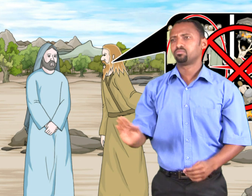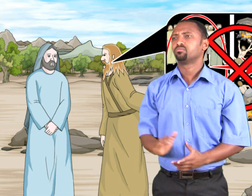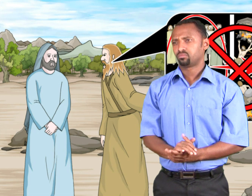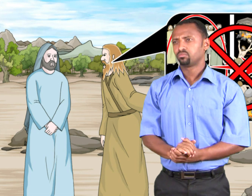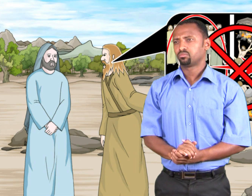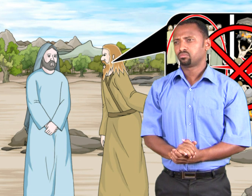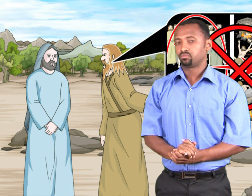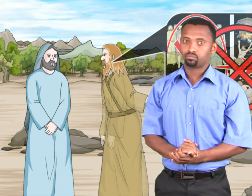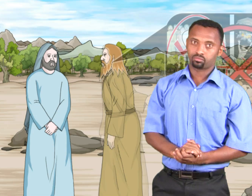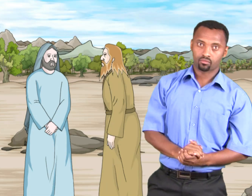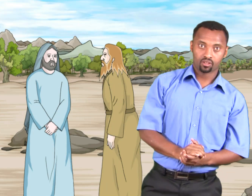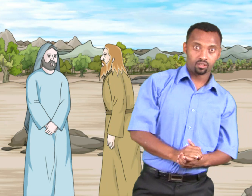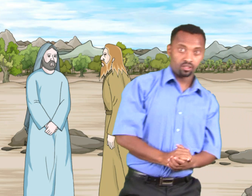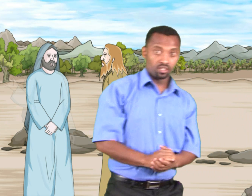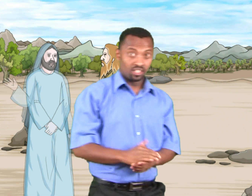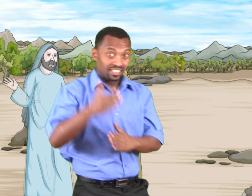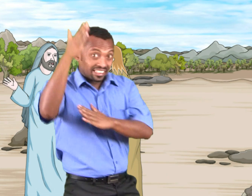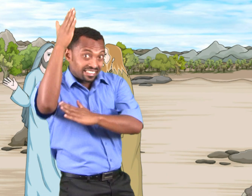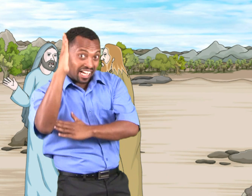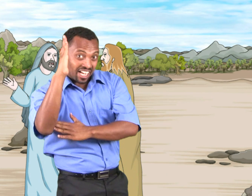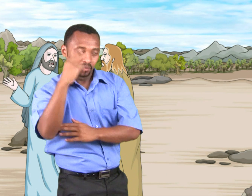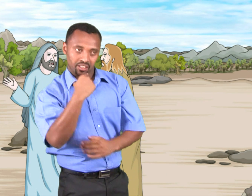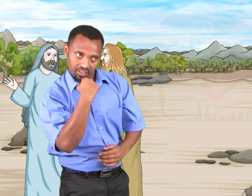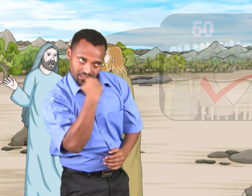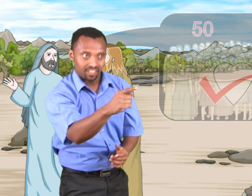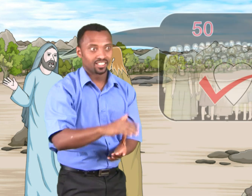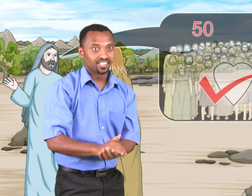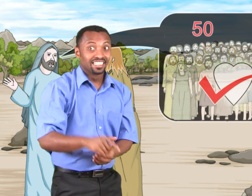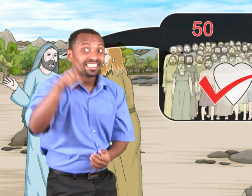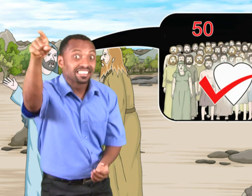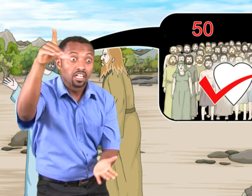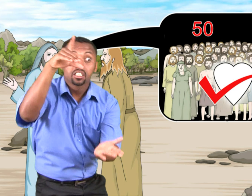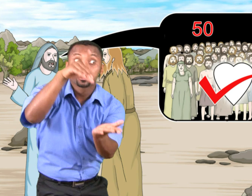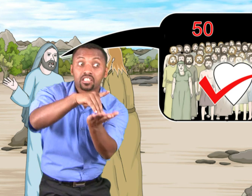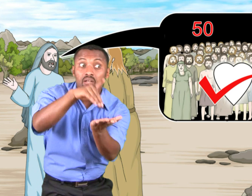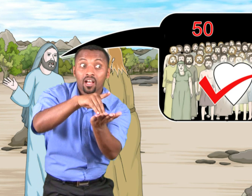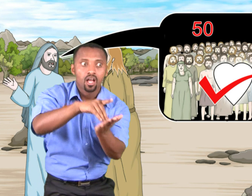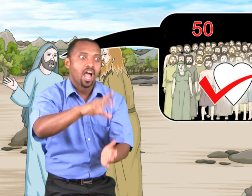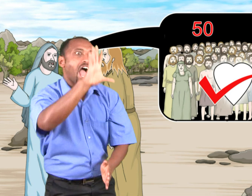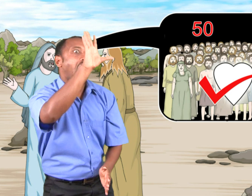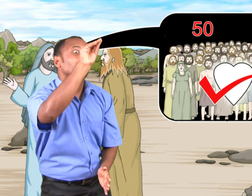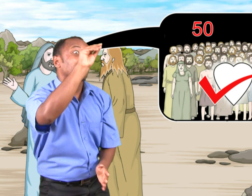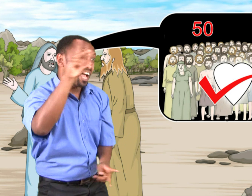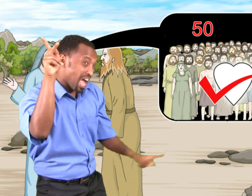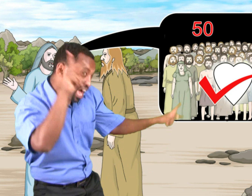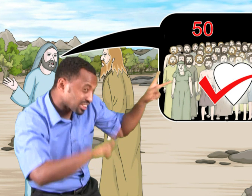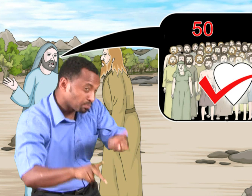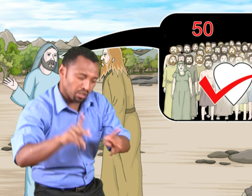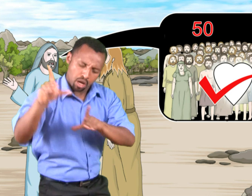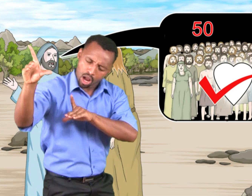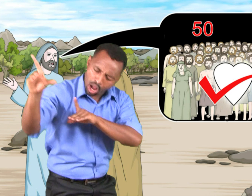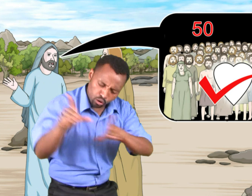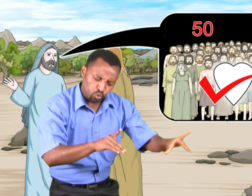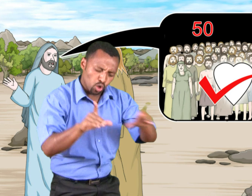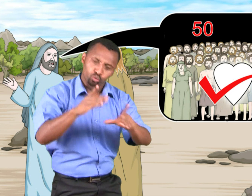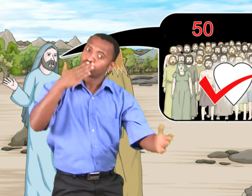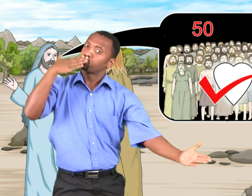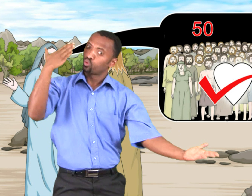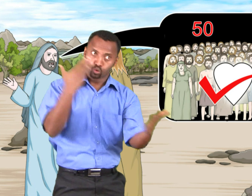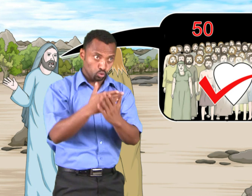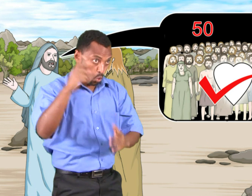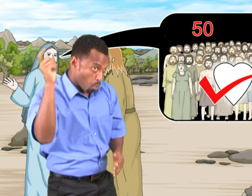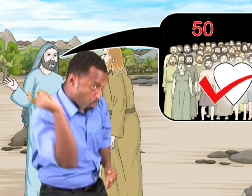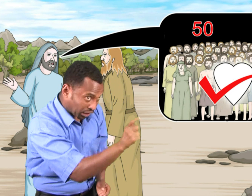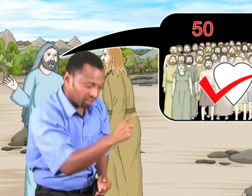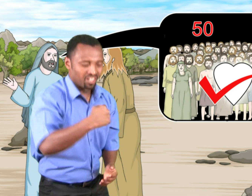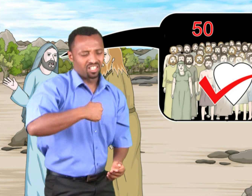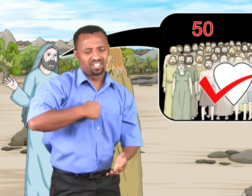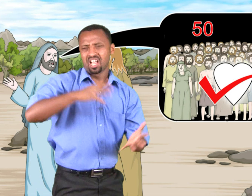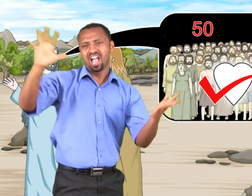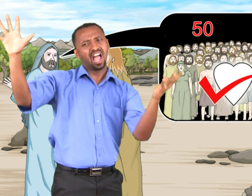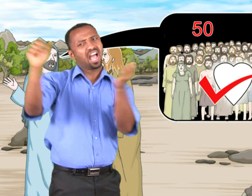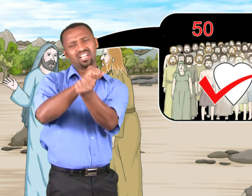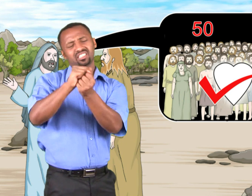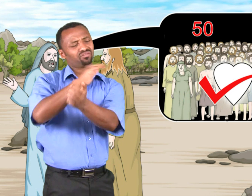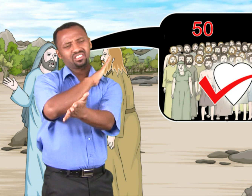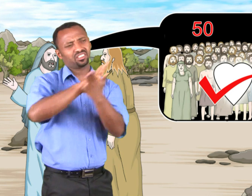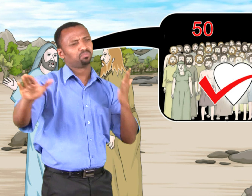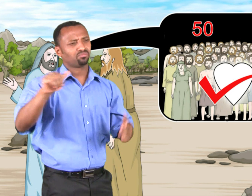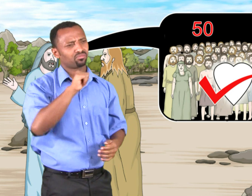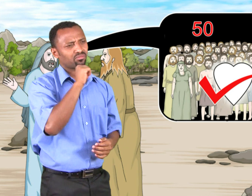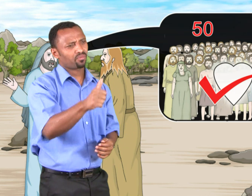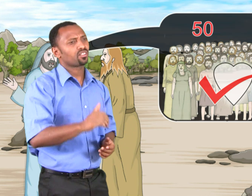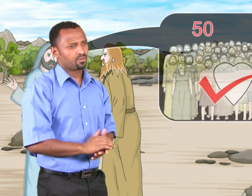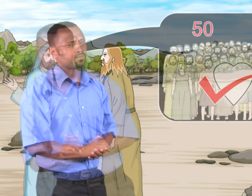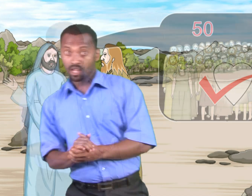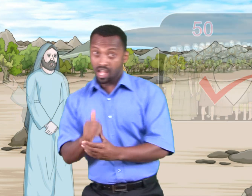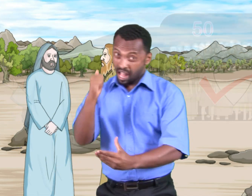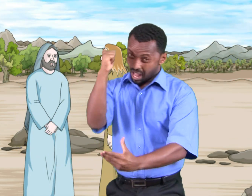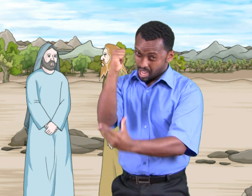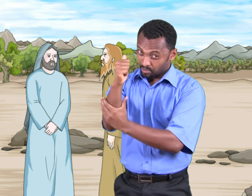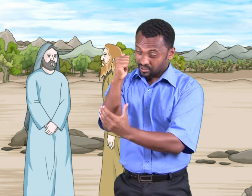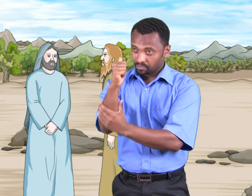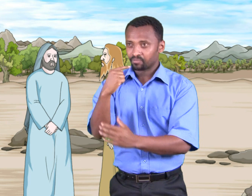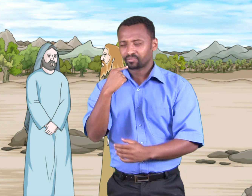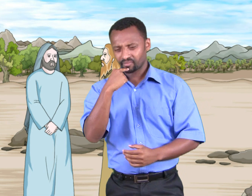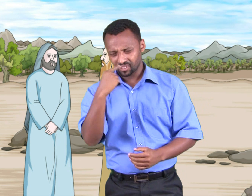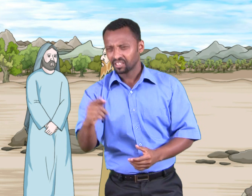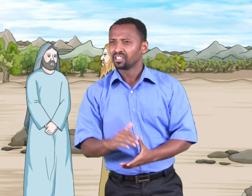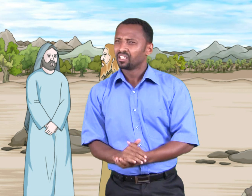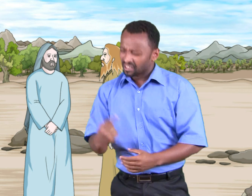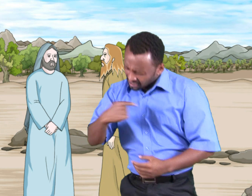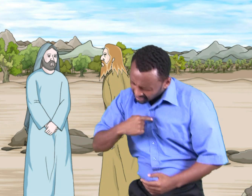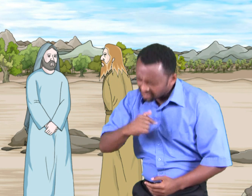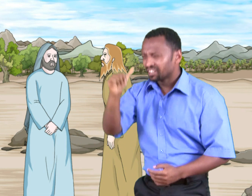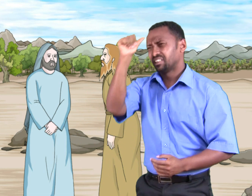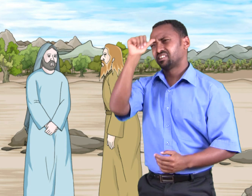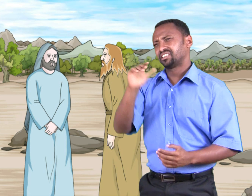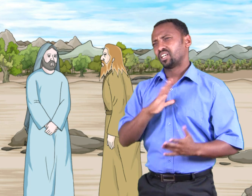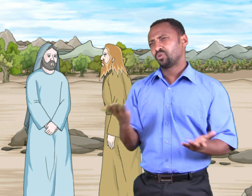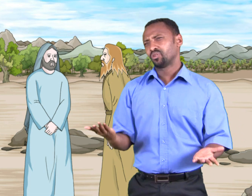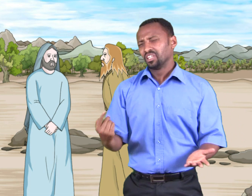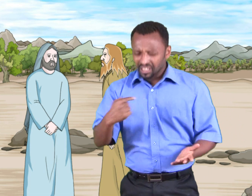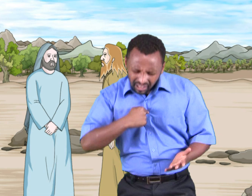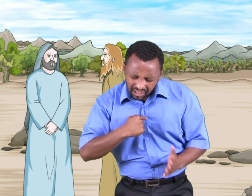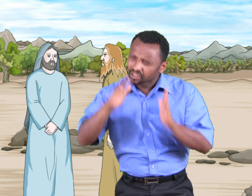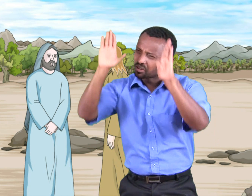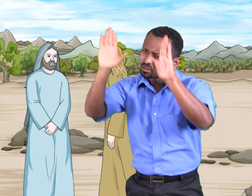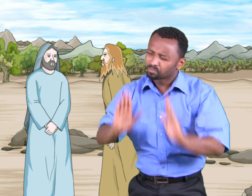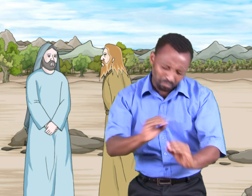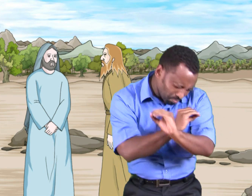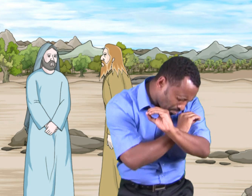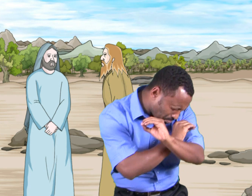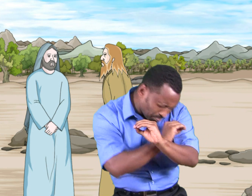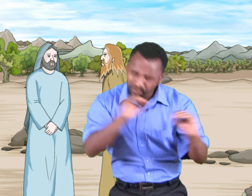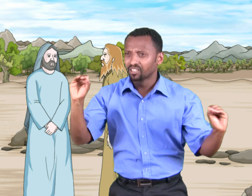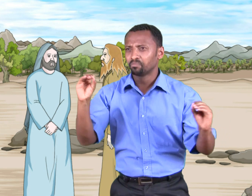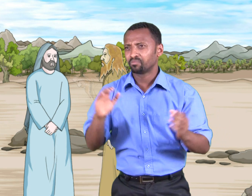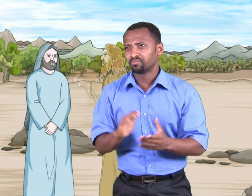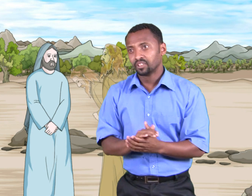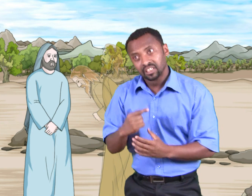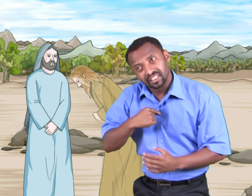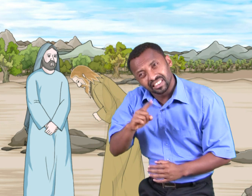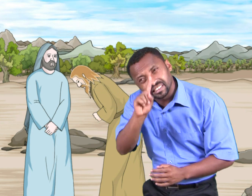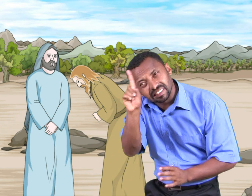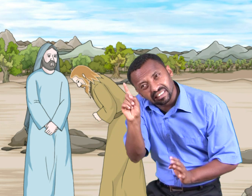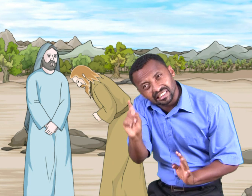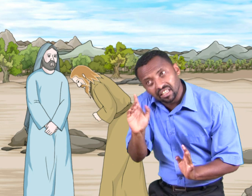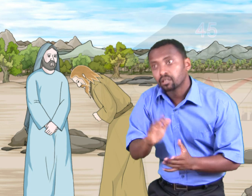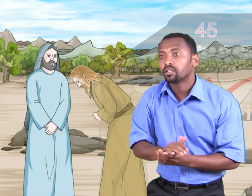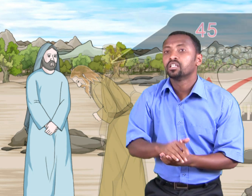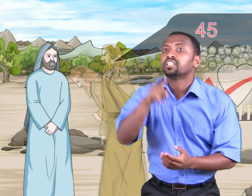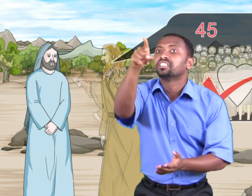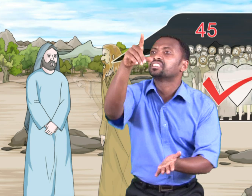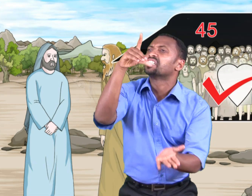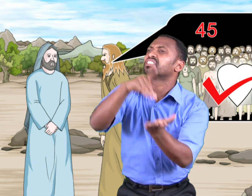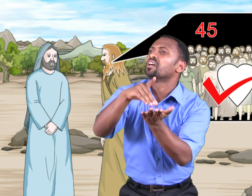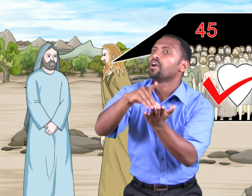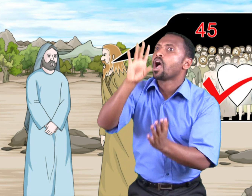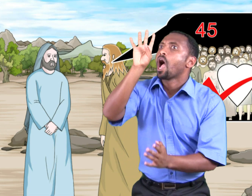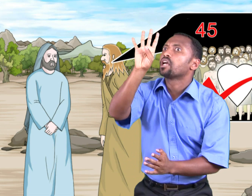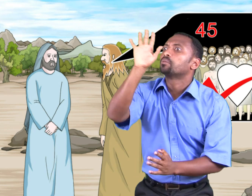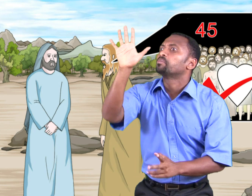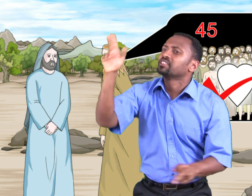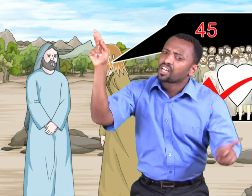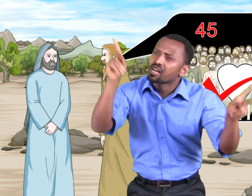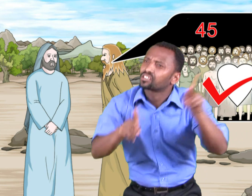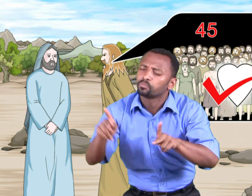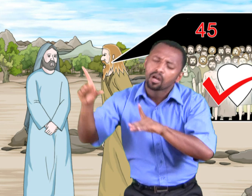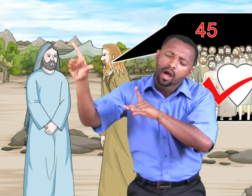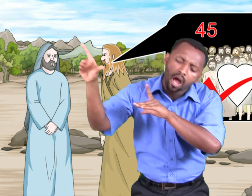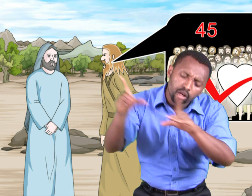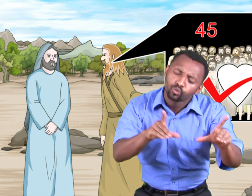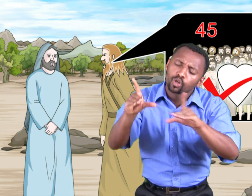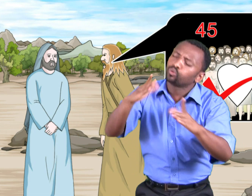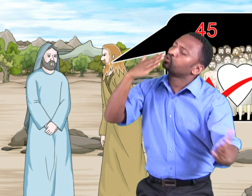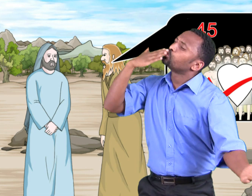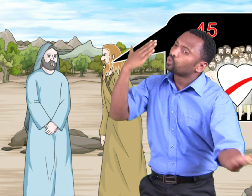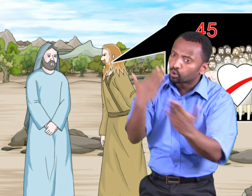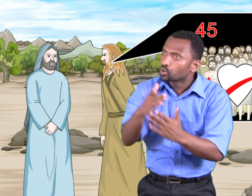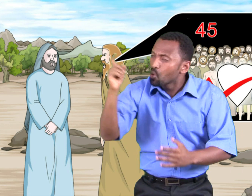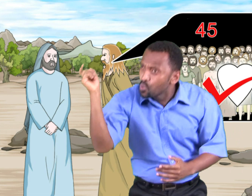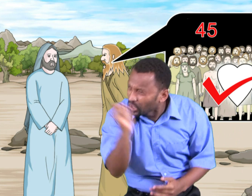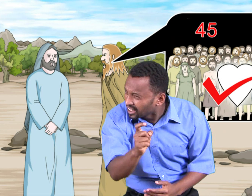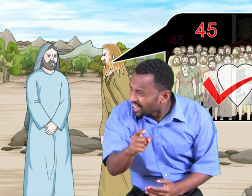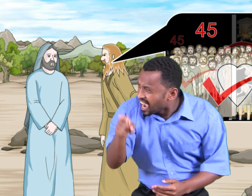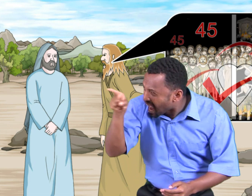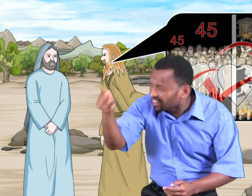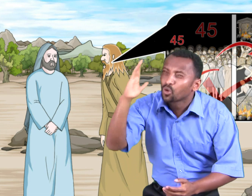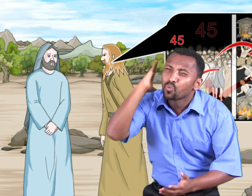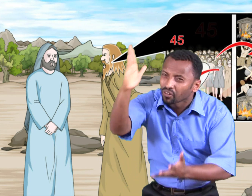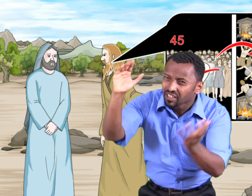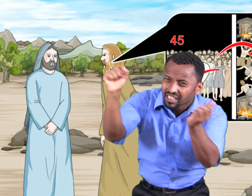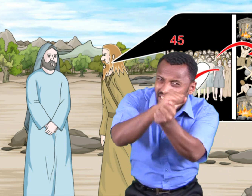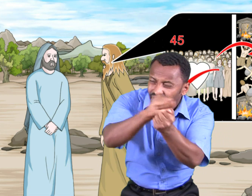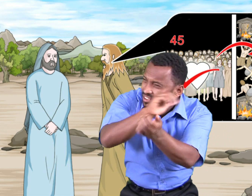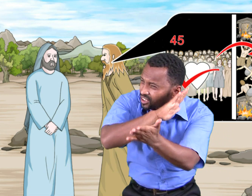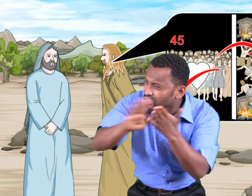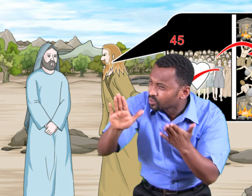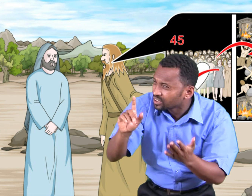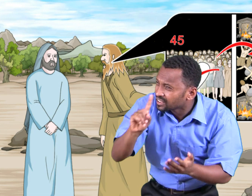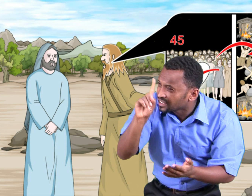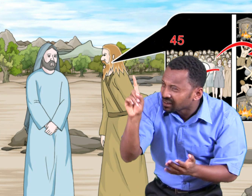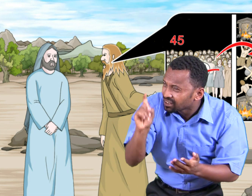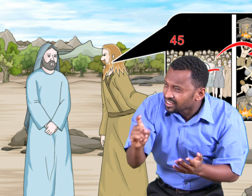So the LORD replied, “If I find fifty righteous ones within the city of Sodom, on their account I will spare the whole place.” Then Abraham answered, “Now that I have ventured to speak to the Lord—though I am but dust and ashes— suppose the fifty righteous ones lack five.